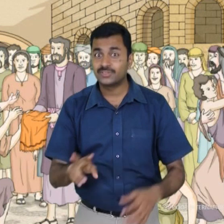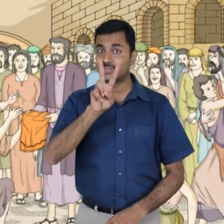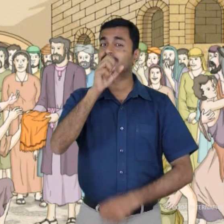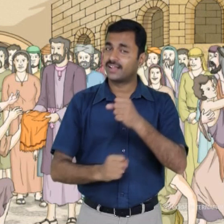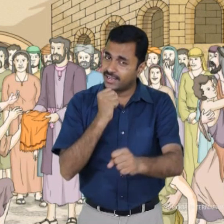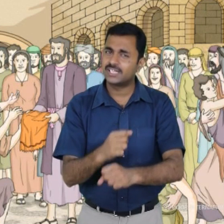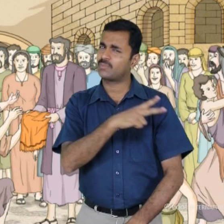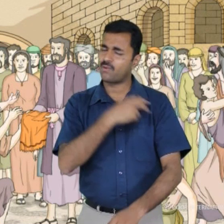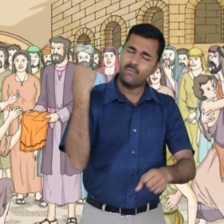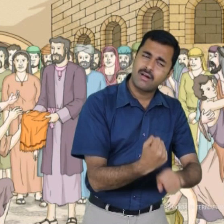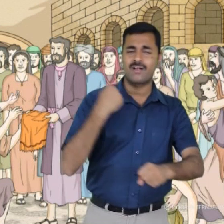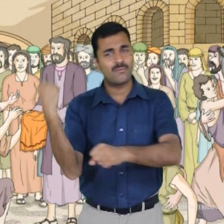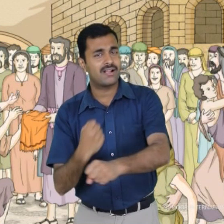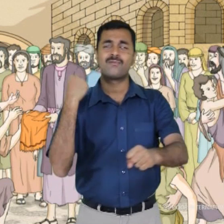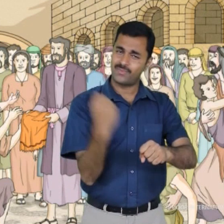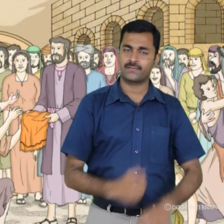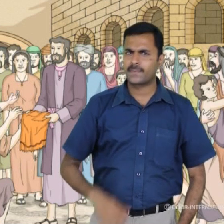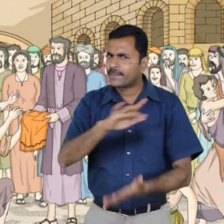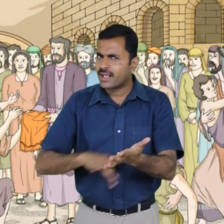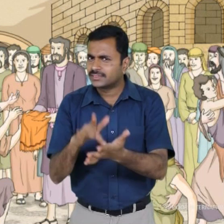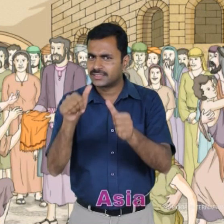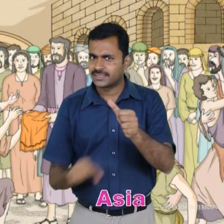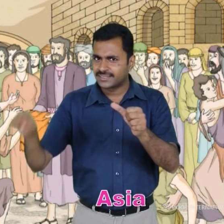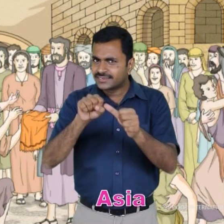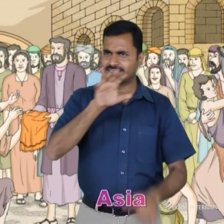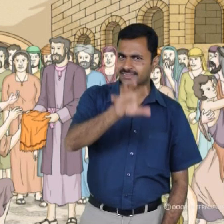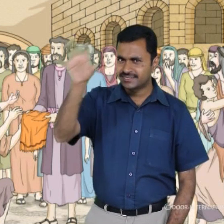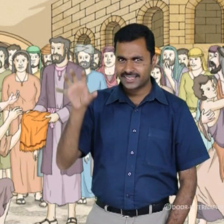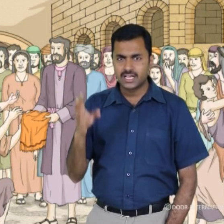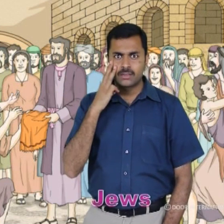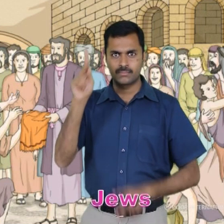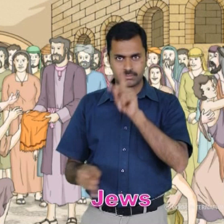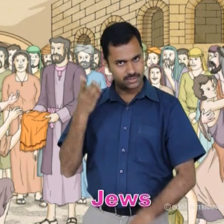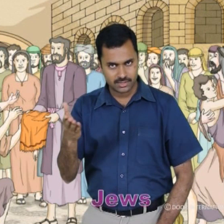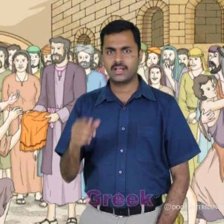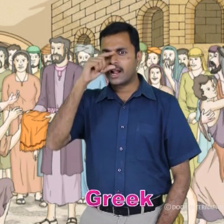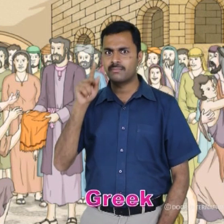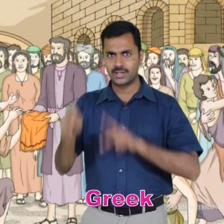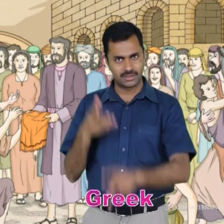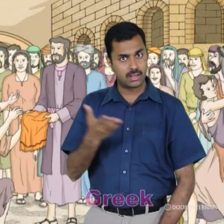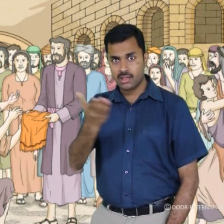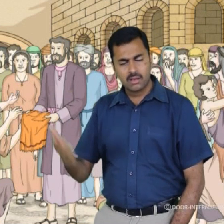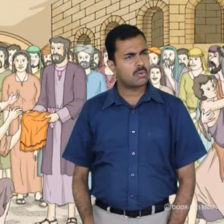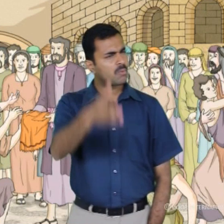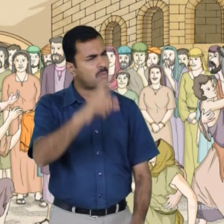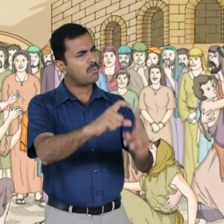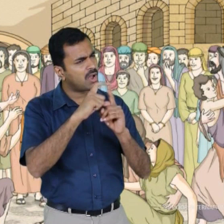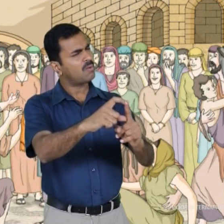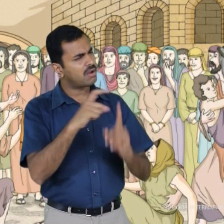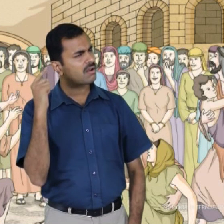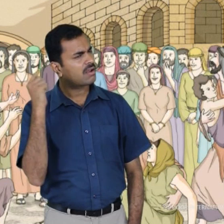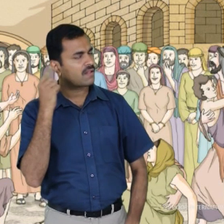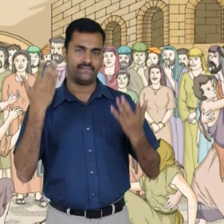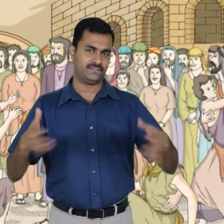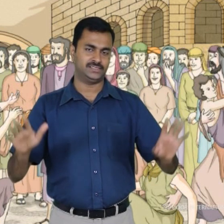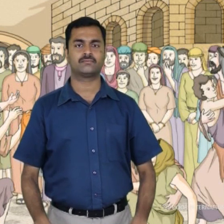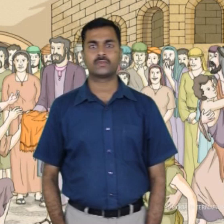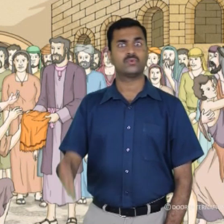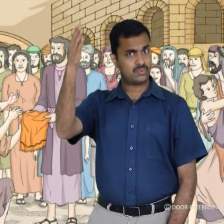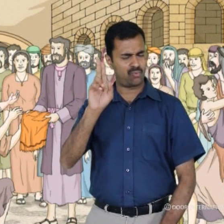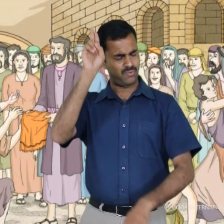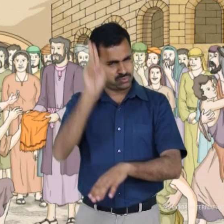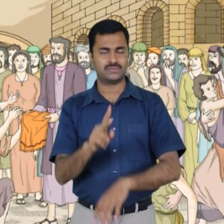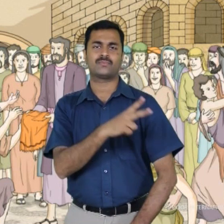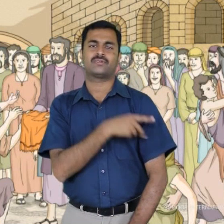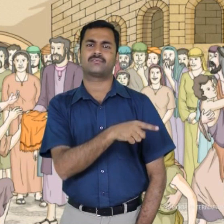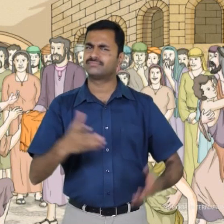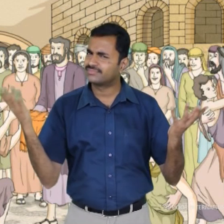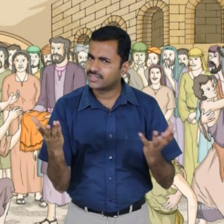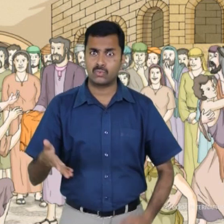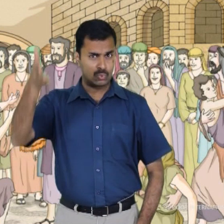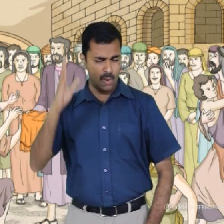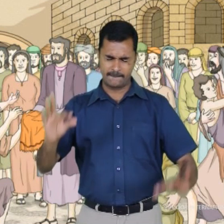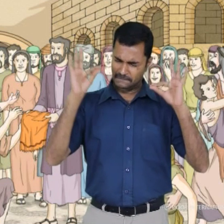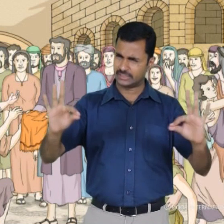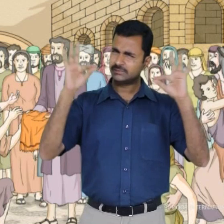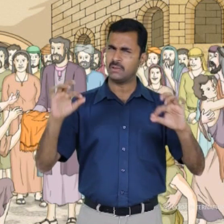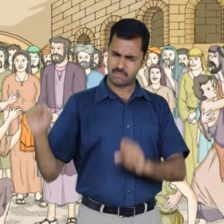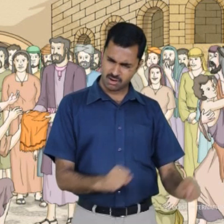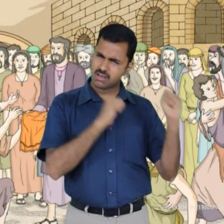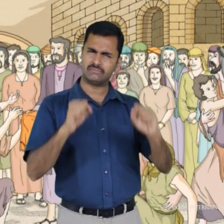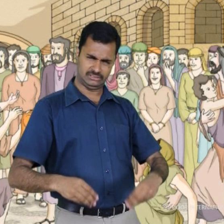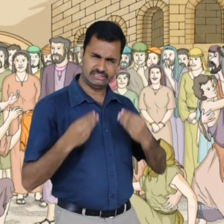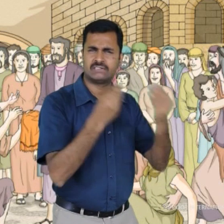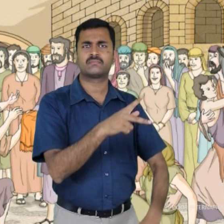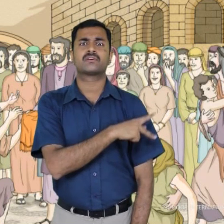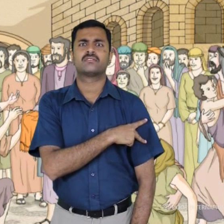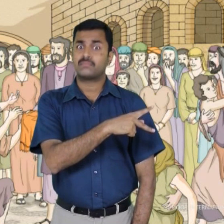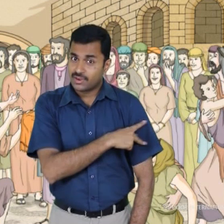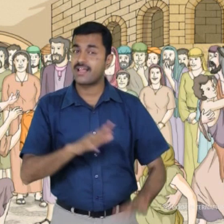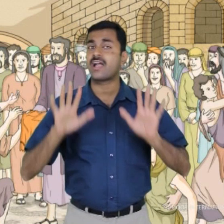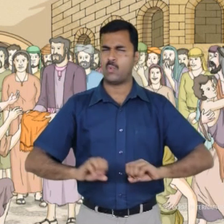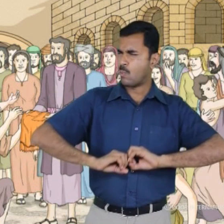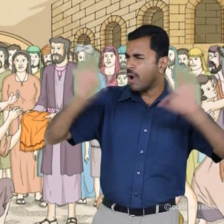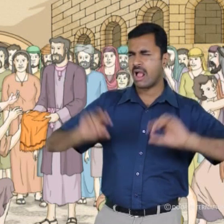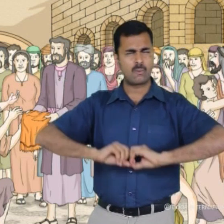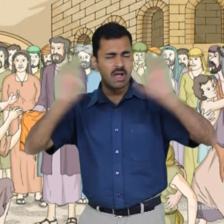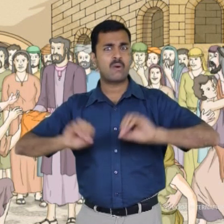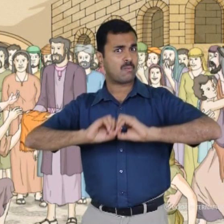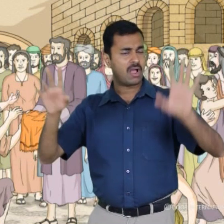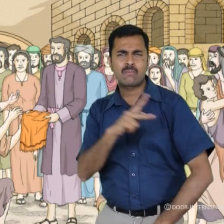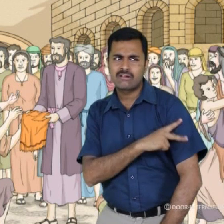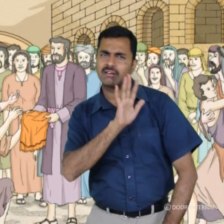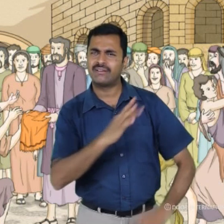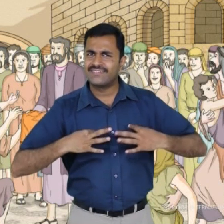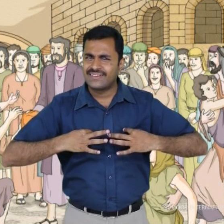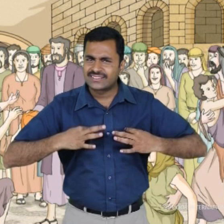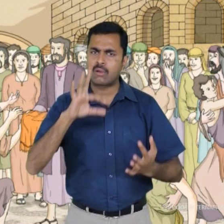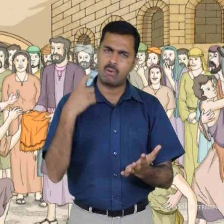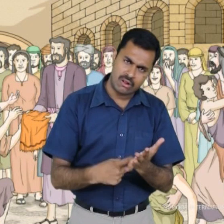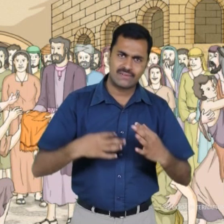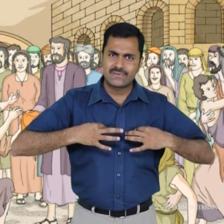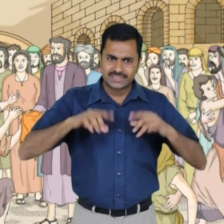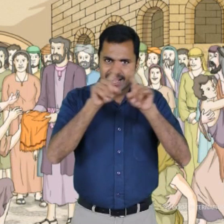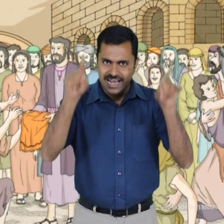This continued for two years, so that everyone who lived in the province of Asia, Jews and Greeks alike, heard the word of the Lord.